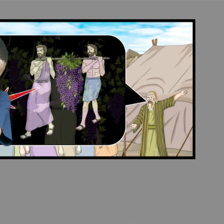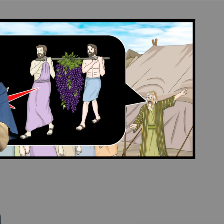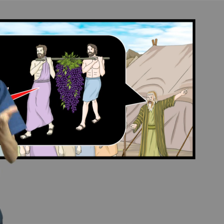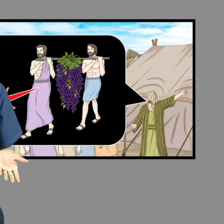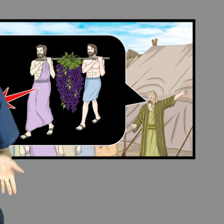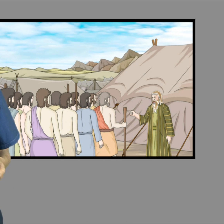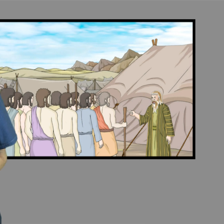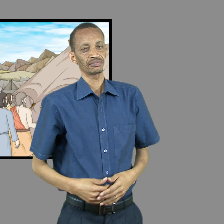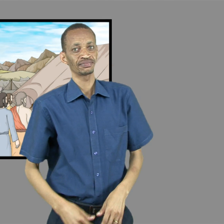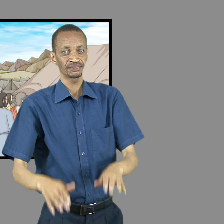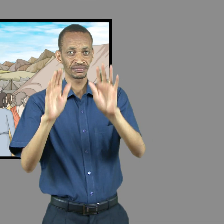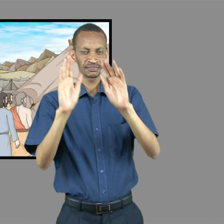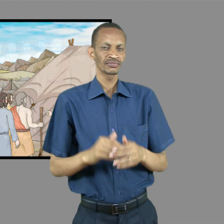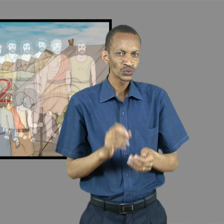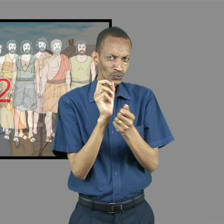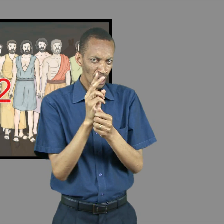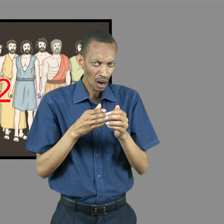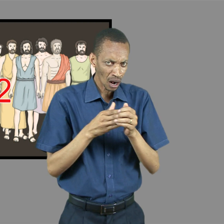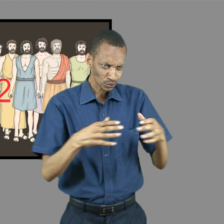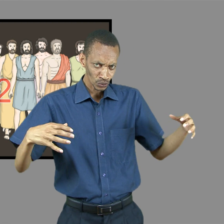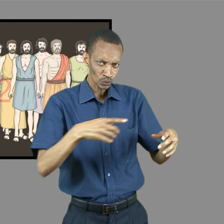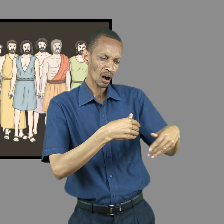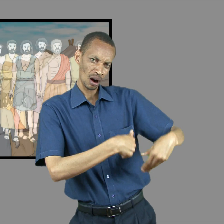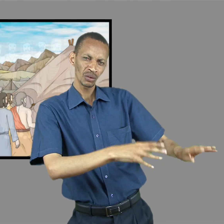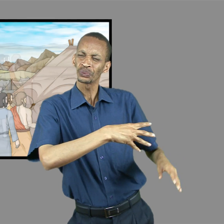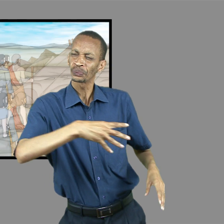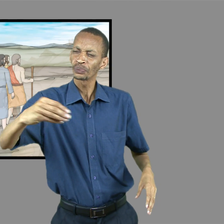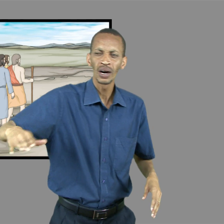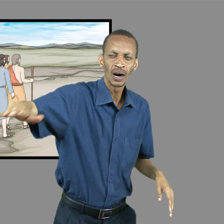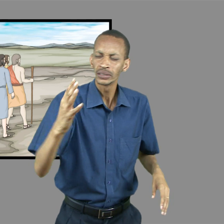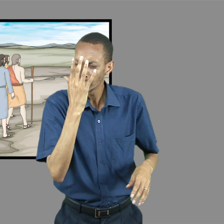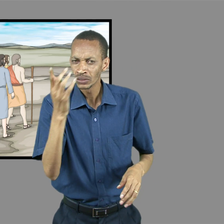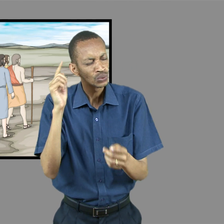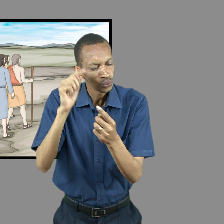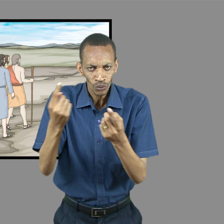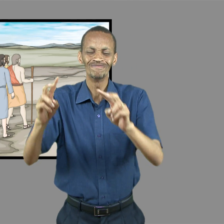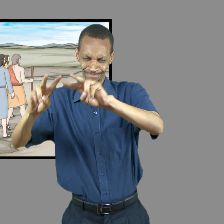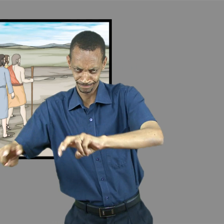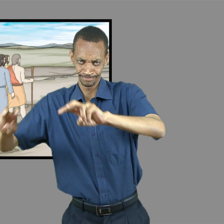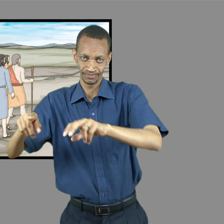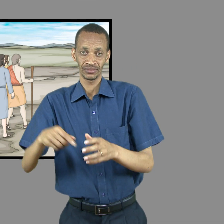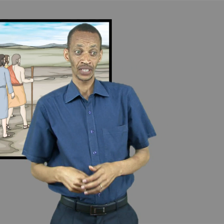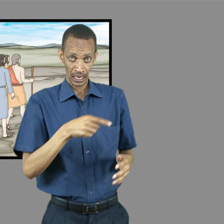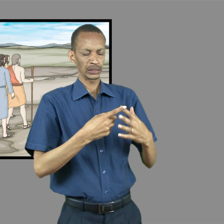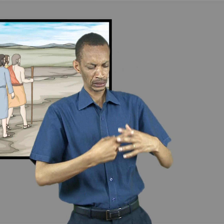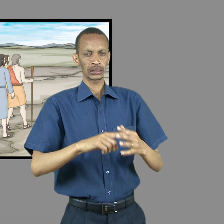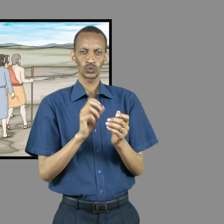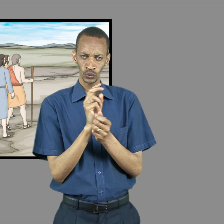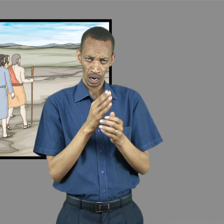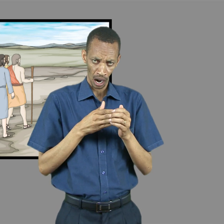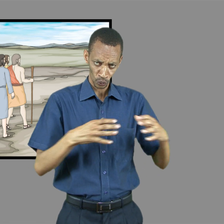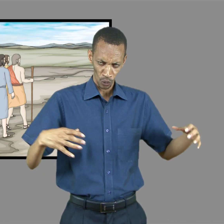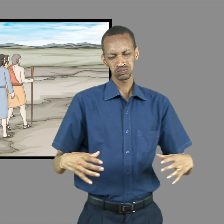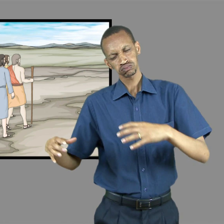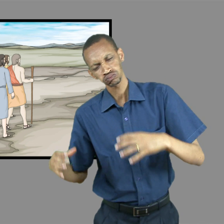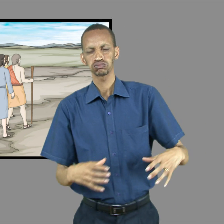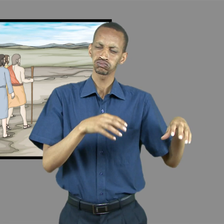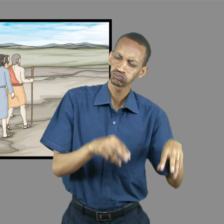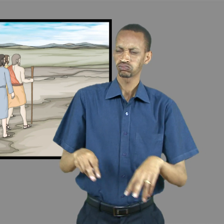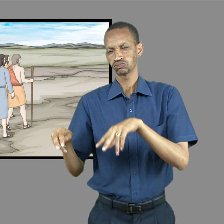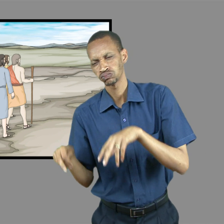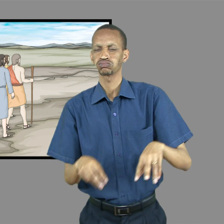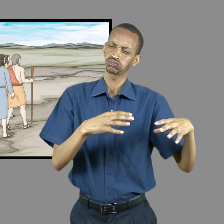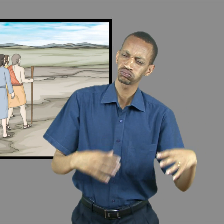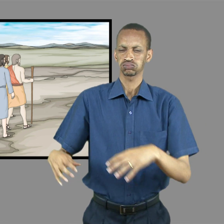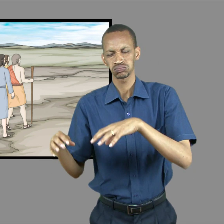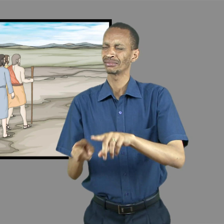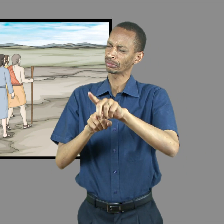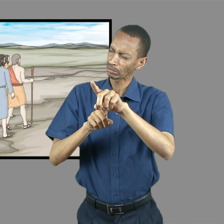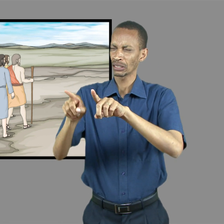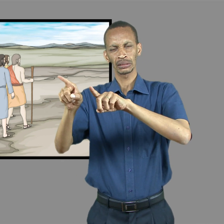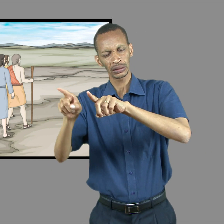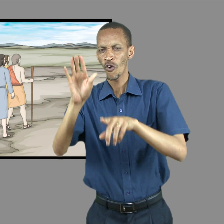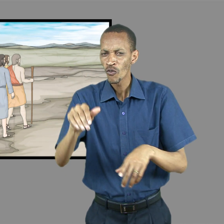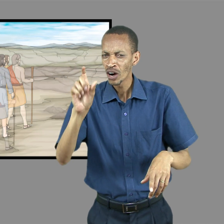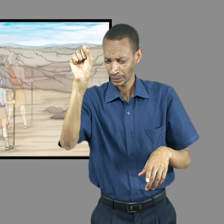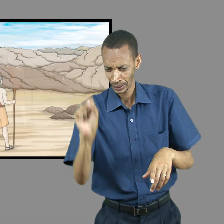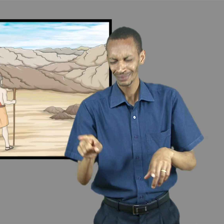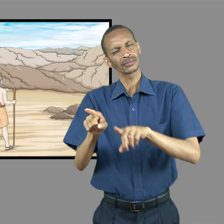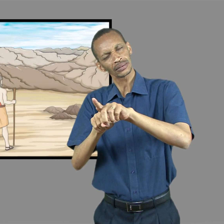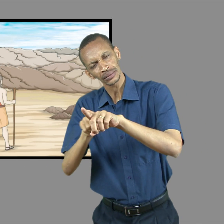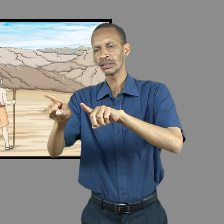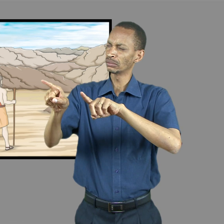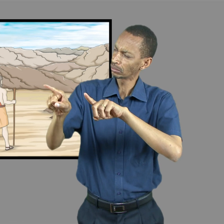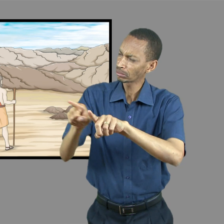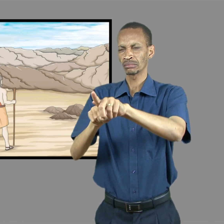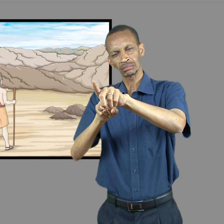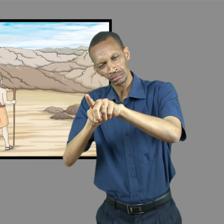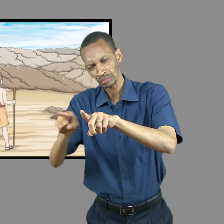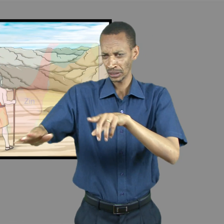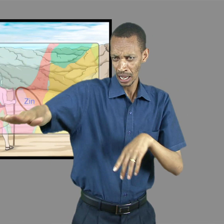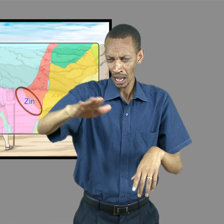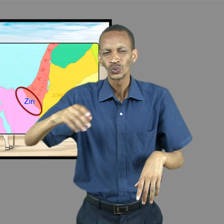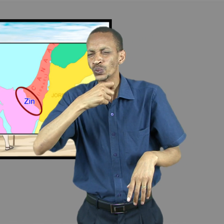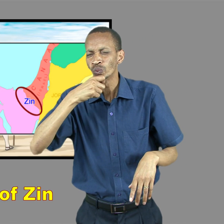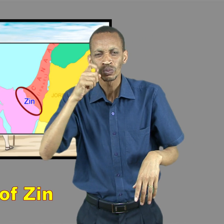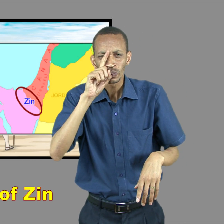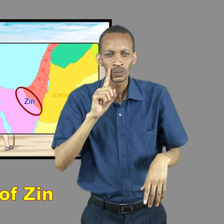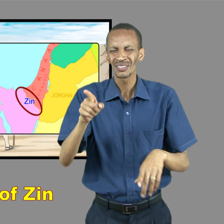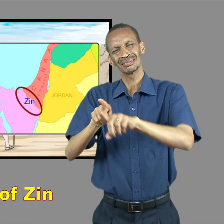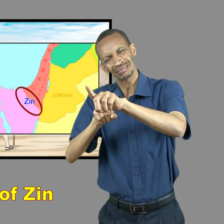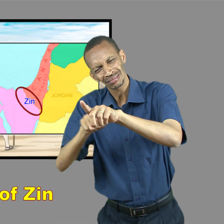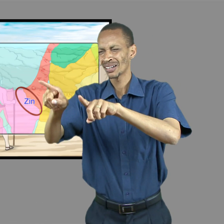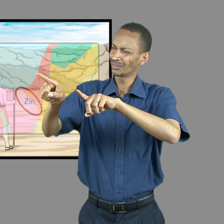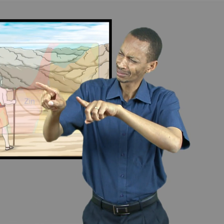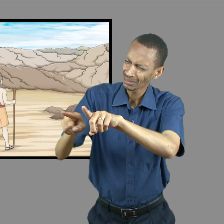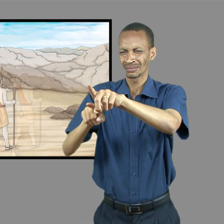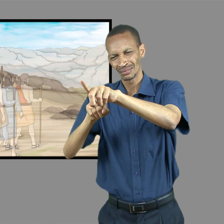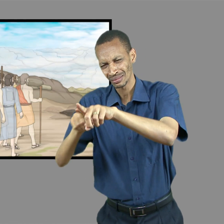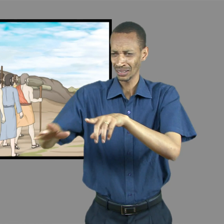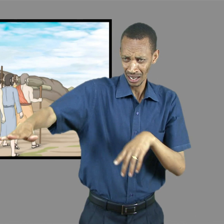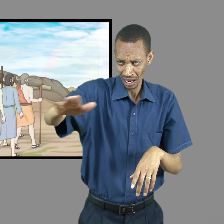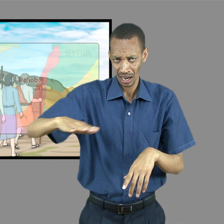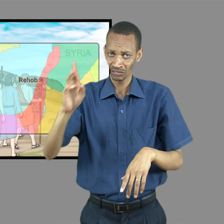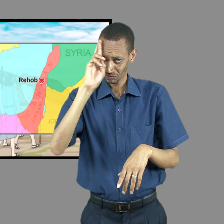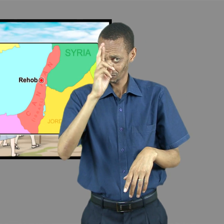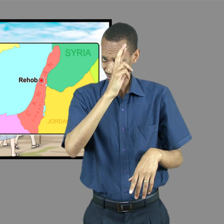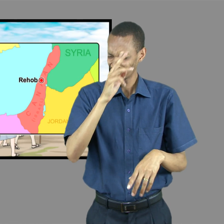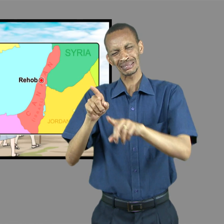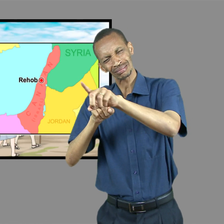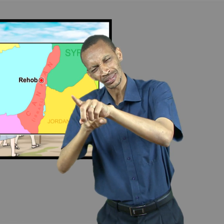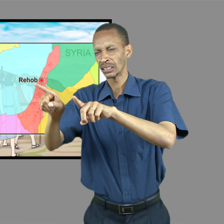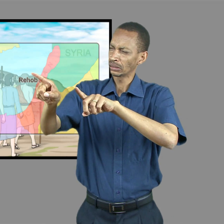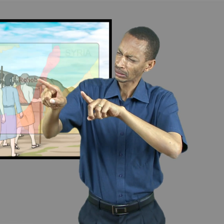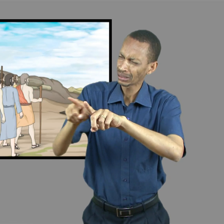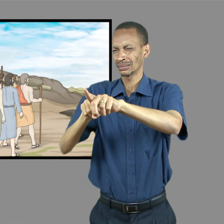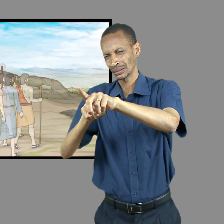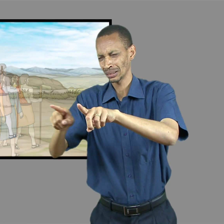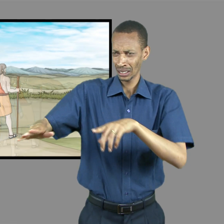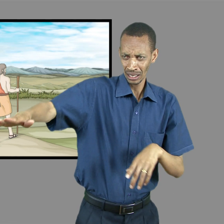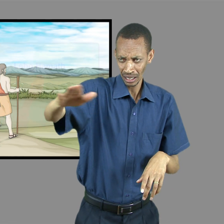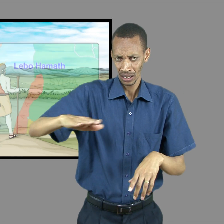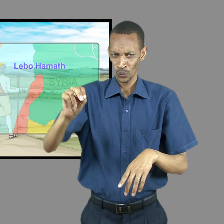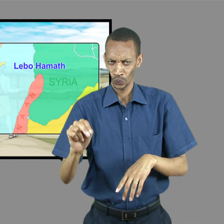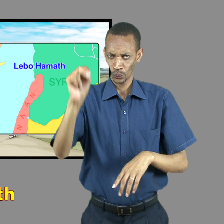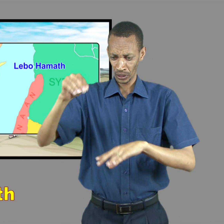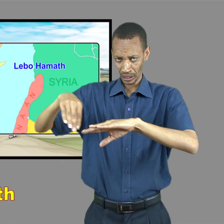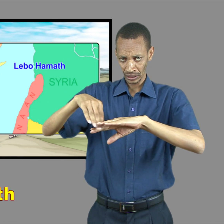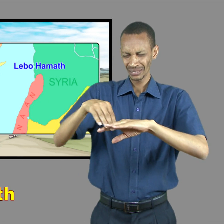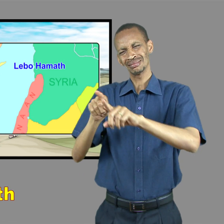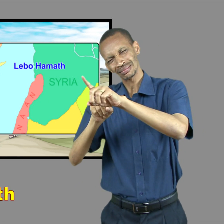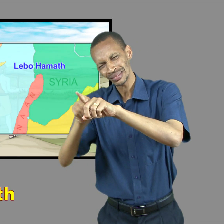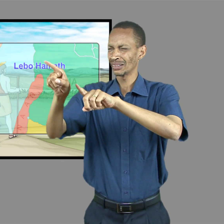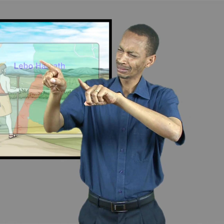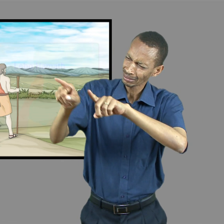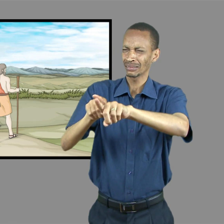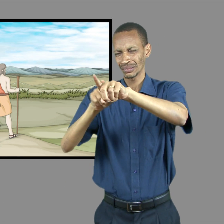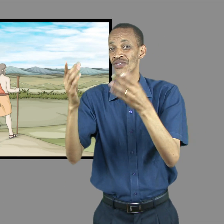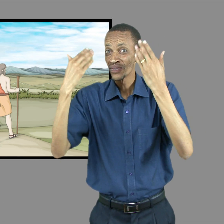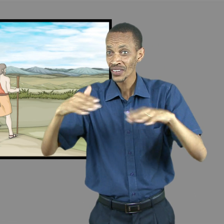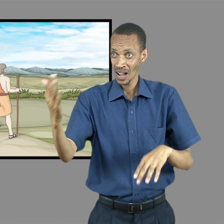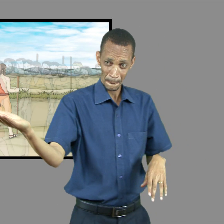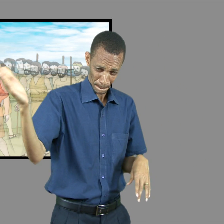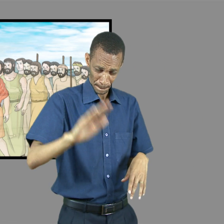(It was the season for the first ripe grapes.) So they went up and spied out the land from the Wilderness of Zin as far as Rehob, toward Lebo-hamath.